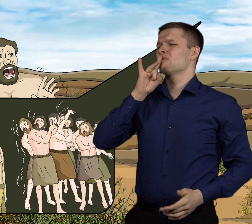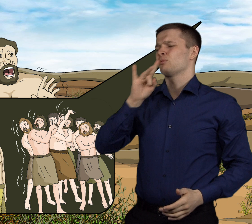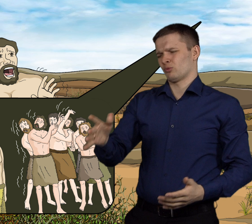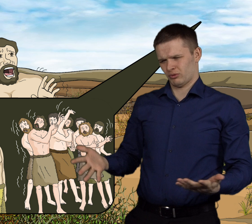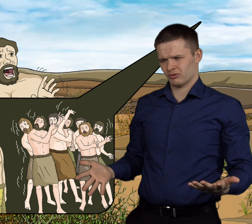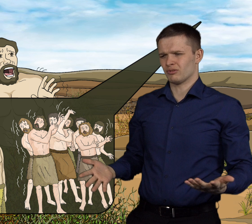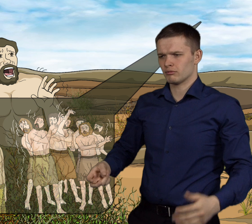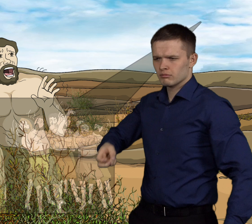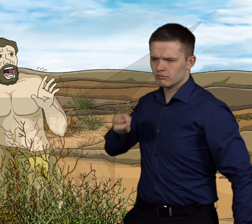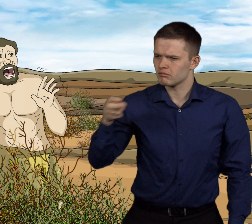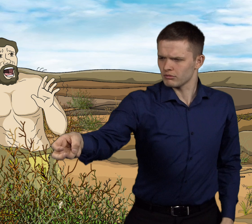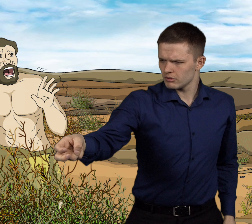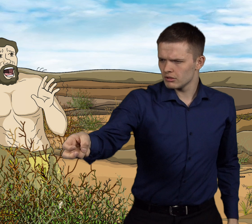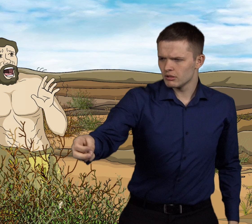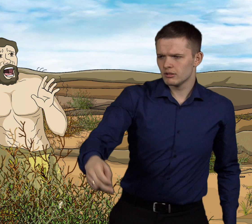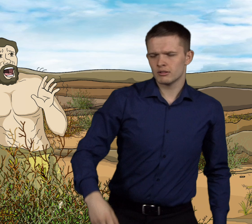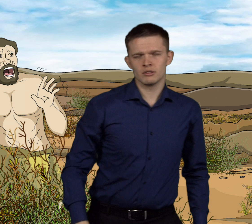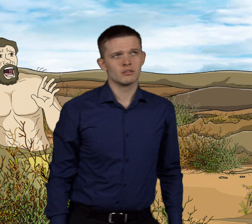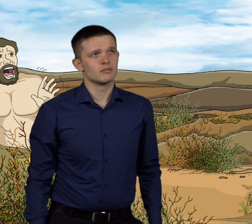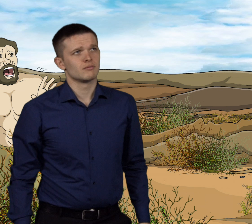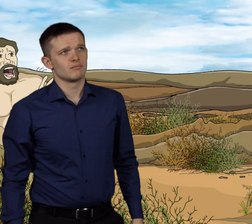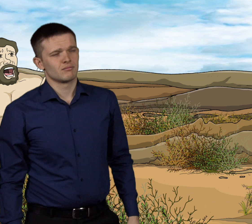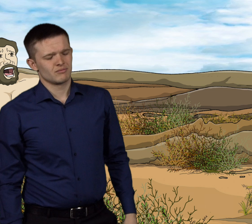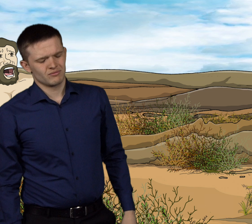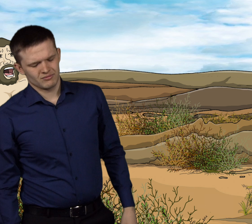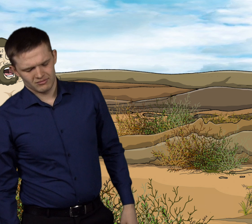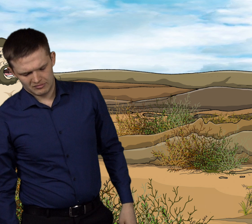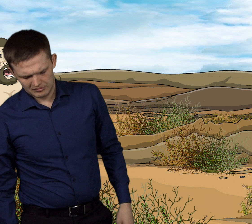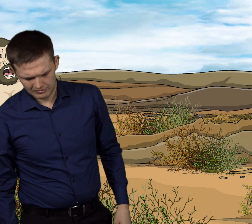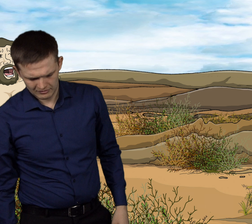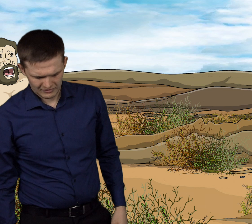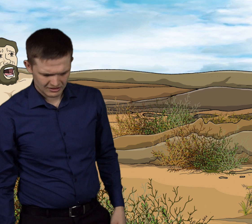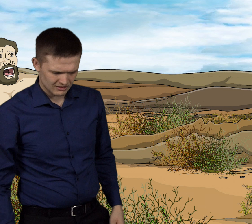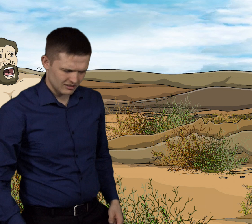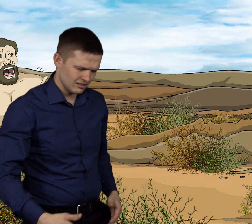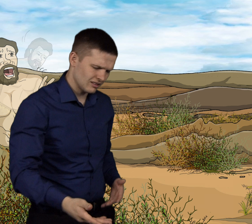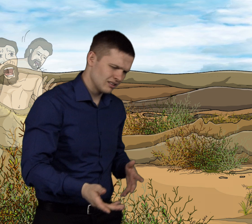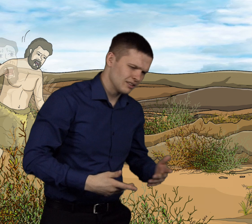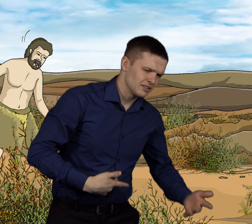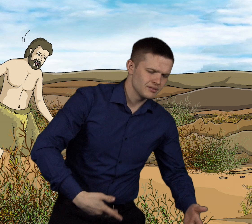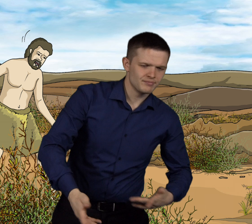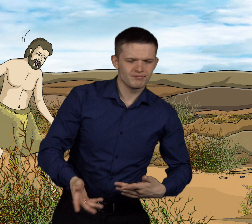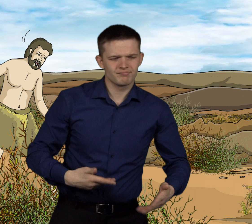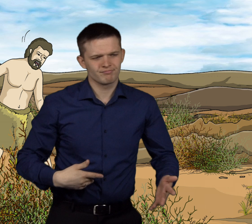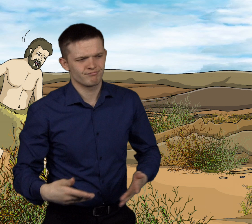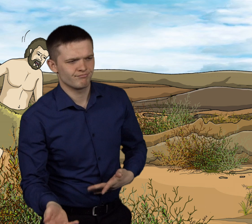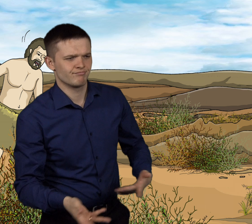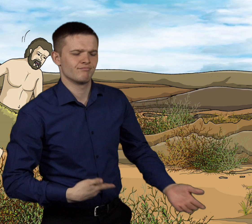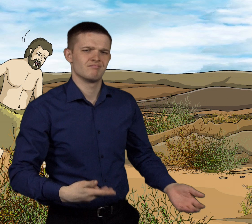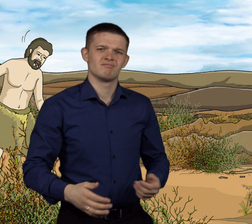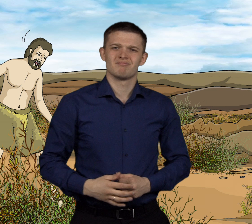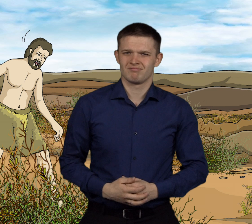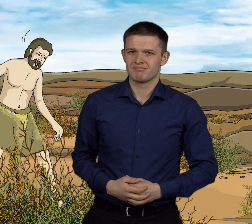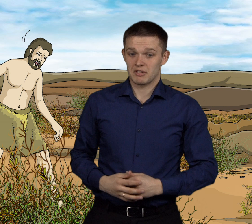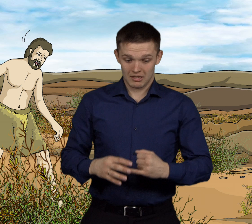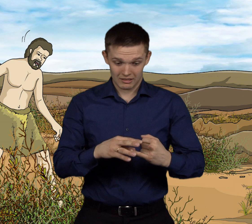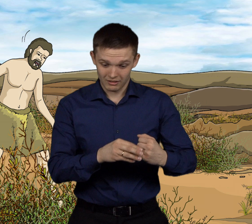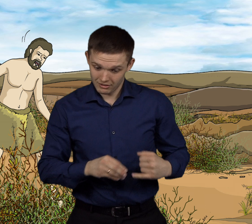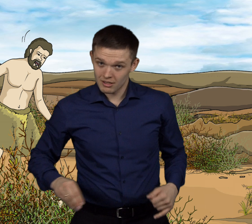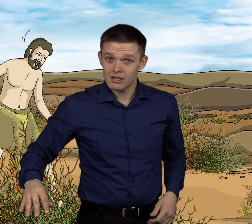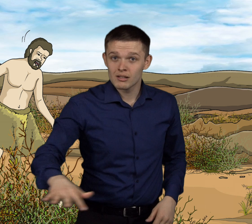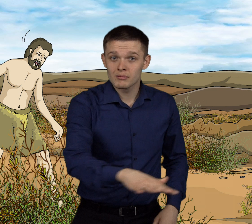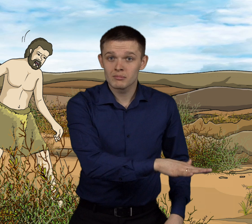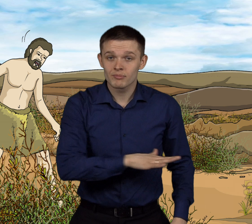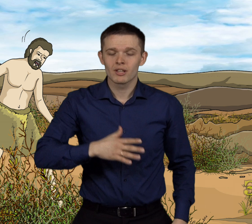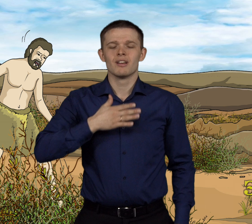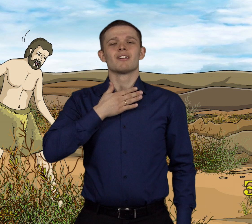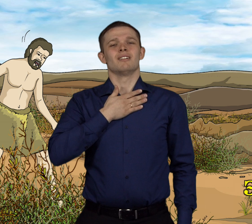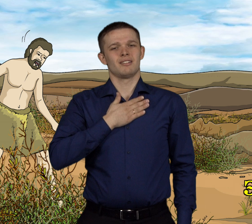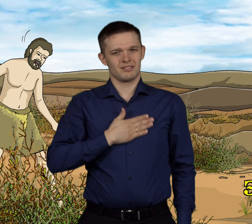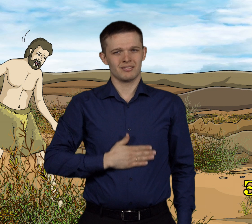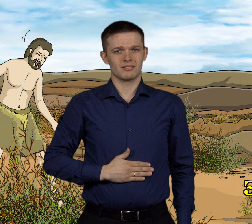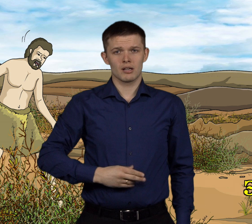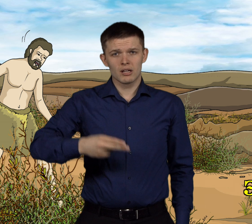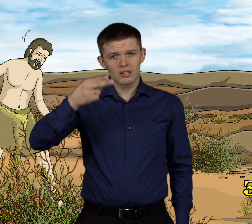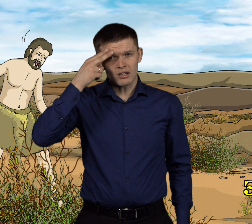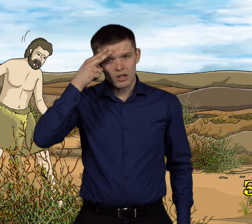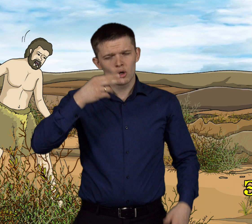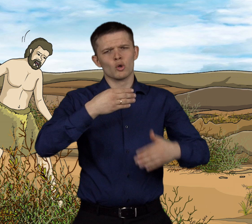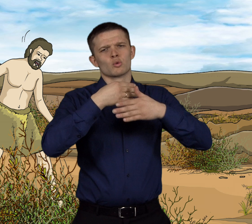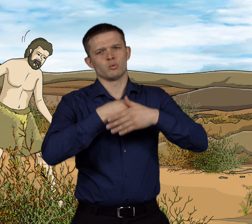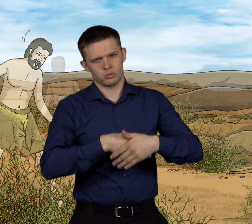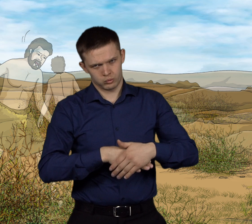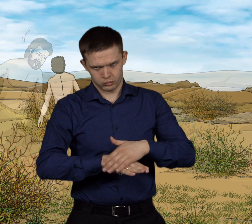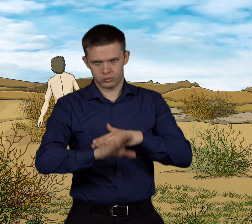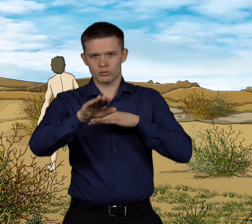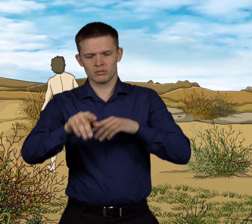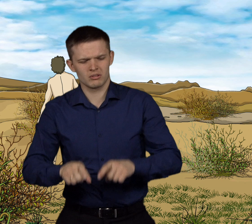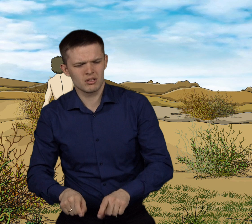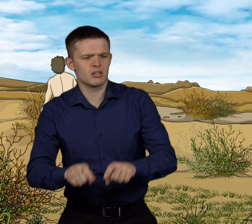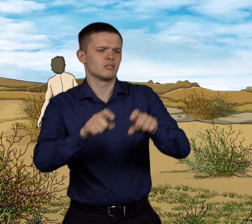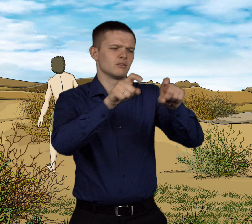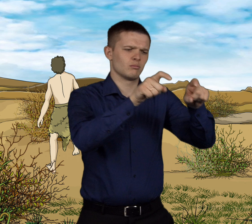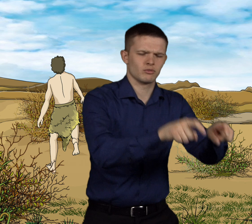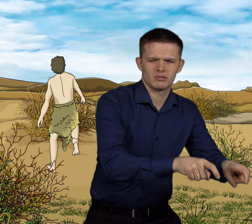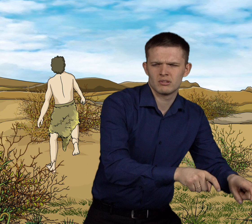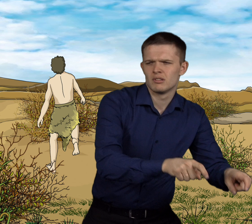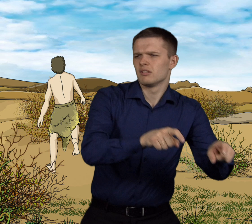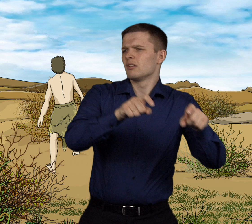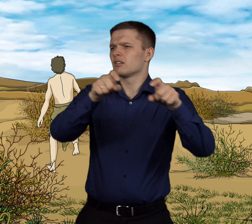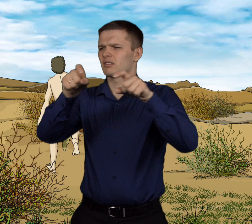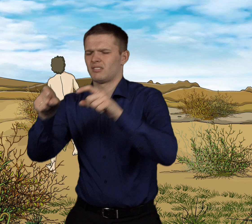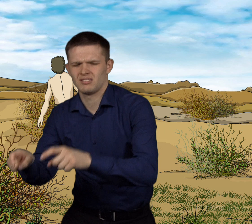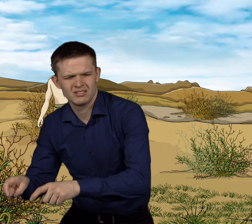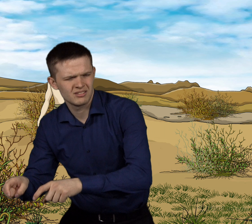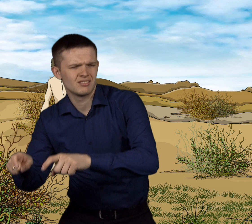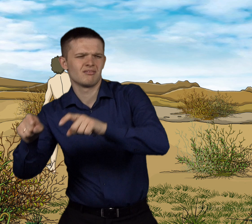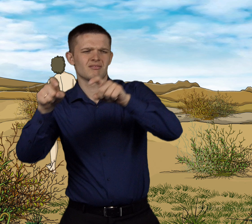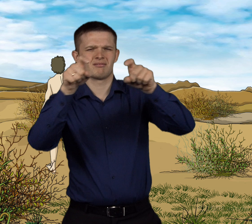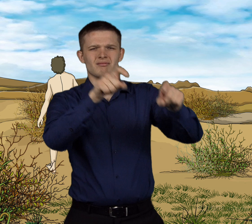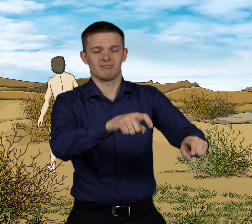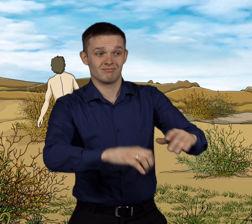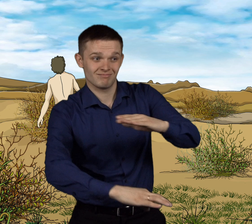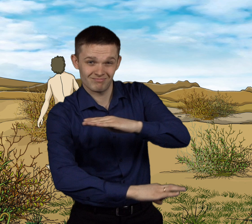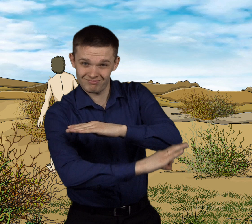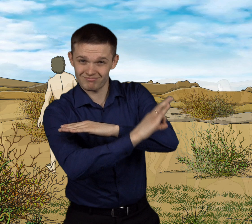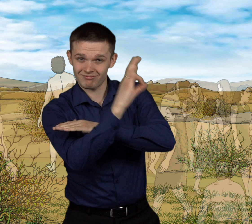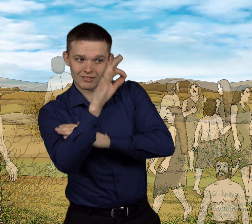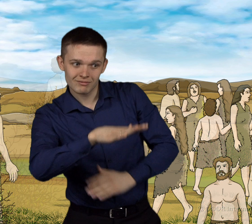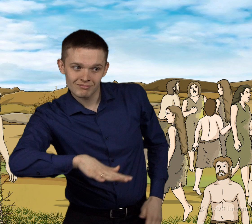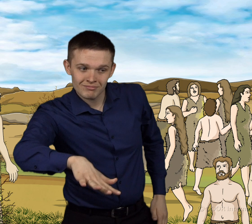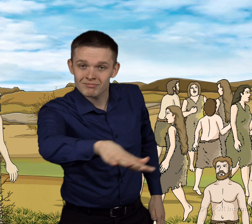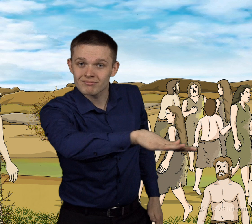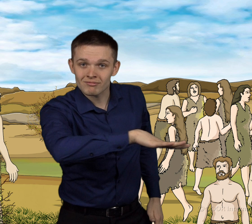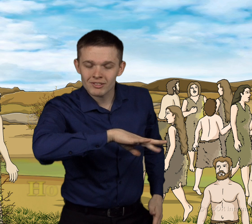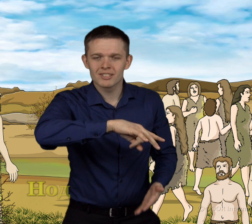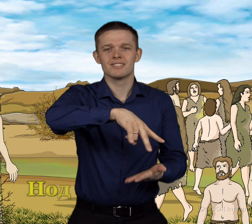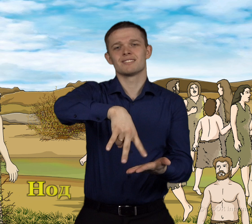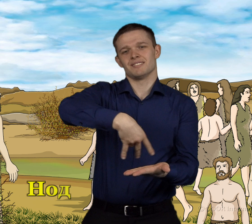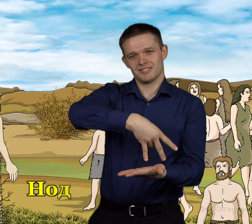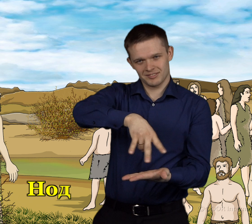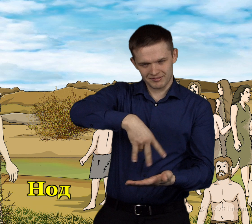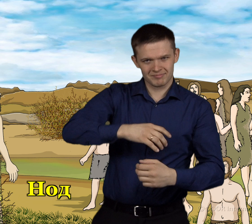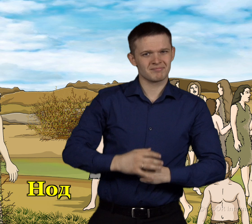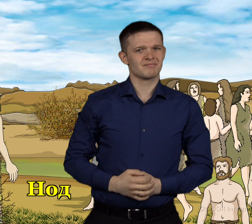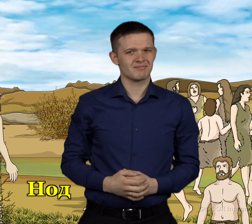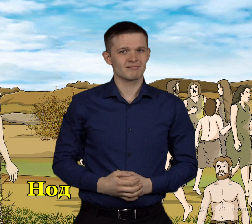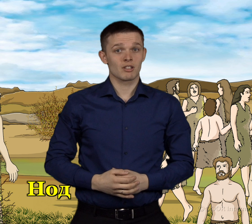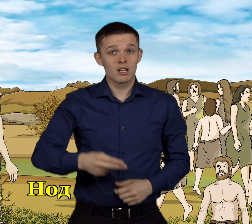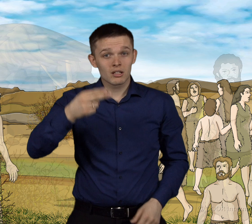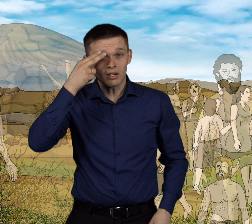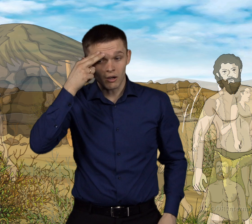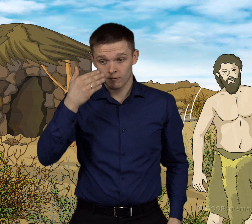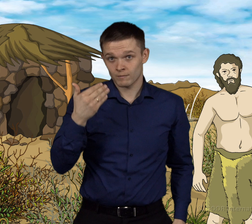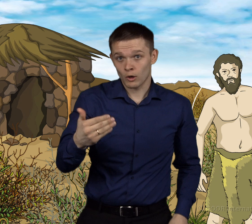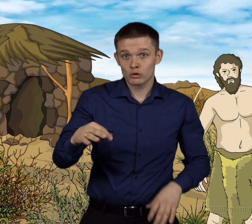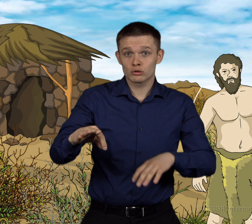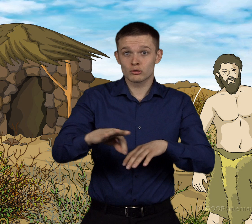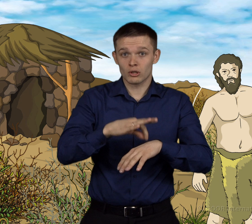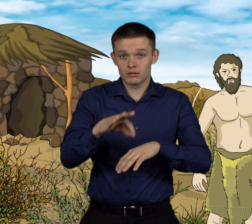And the LORD placed a mark on Cain, so that no one who found him would kill him. So Cain went out from the presence of the LORD and settled in the land of Nod, east of Eden.